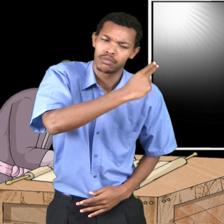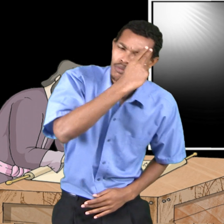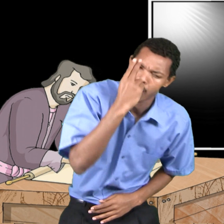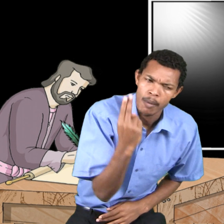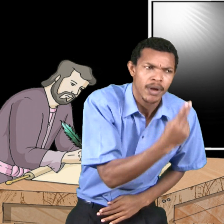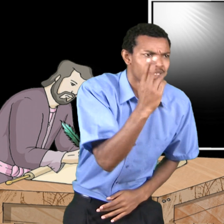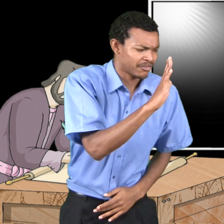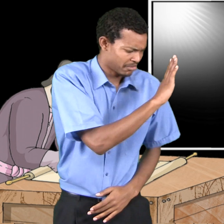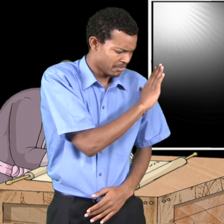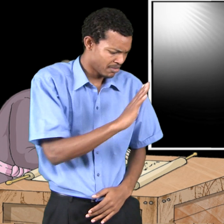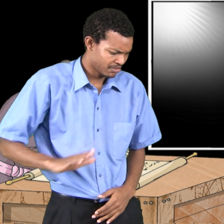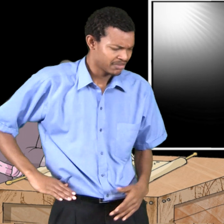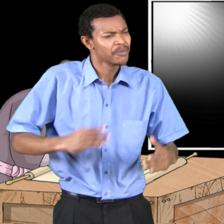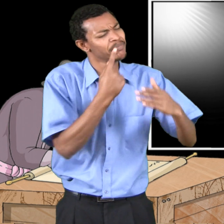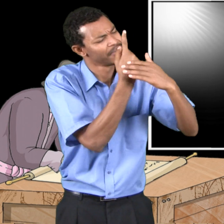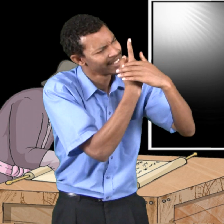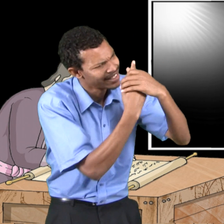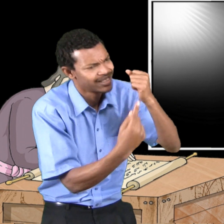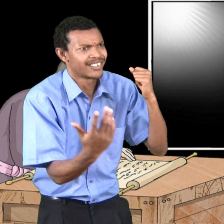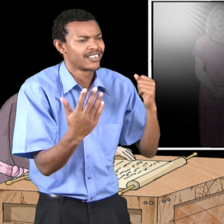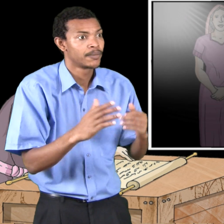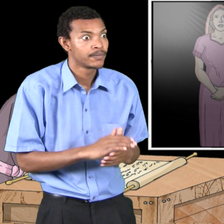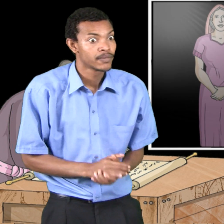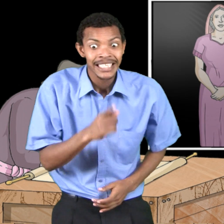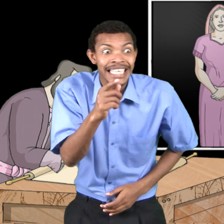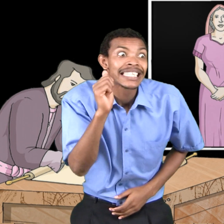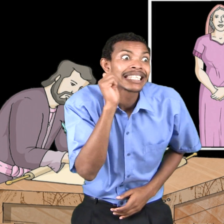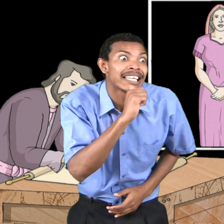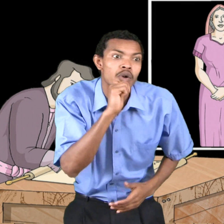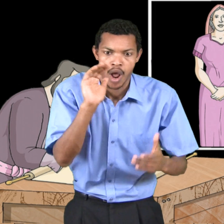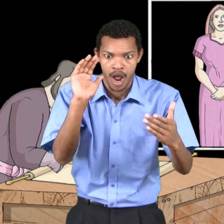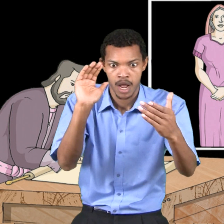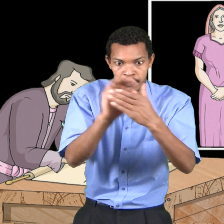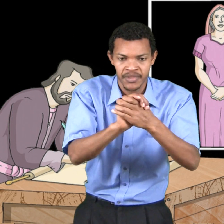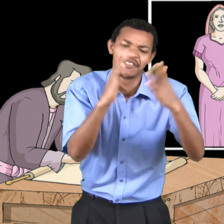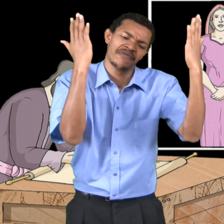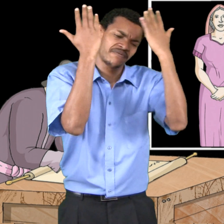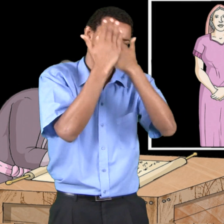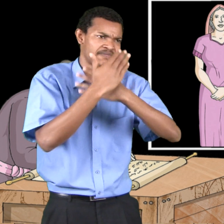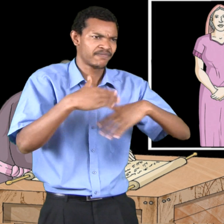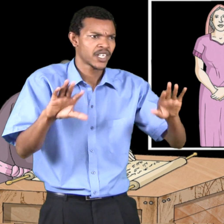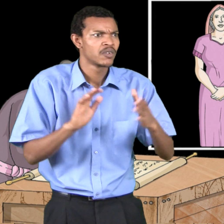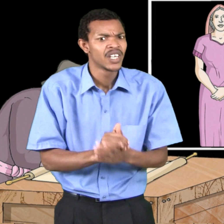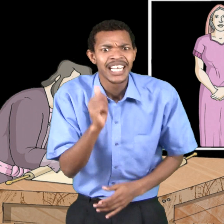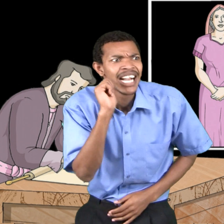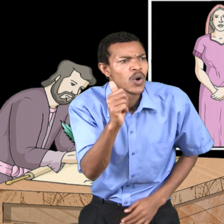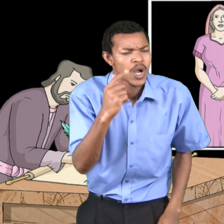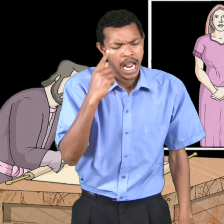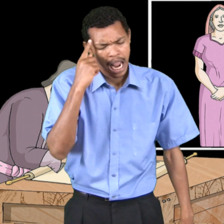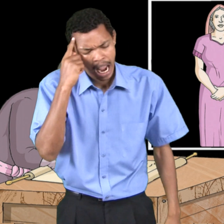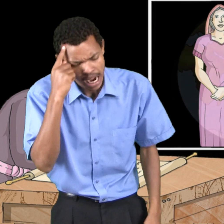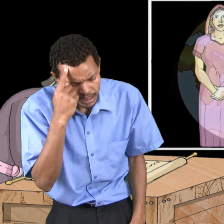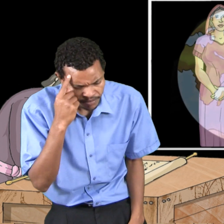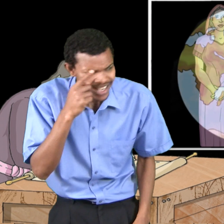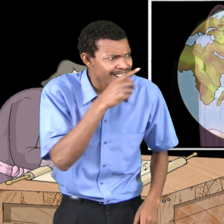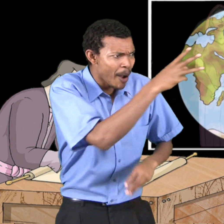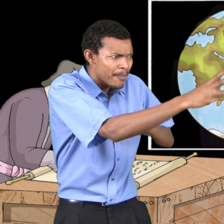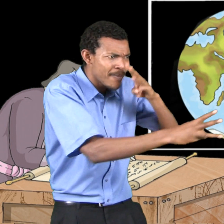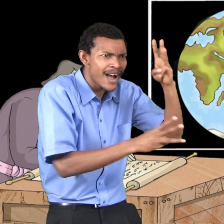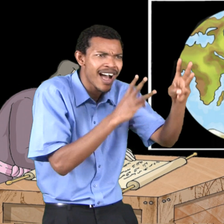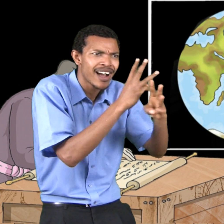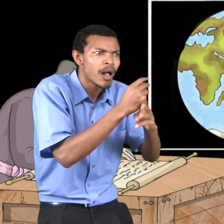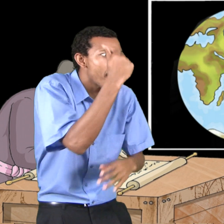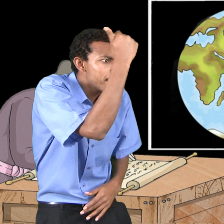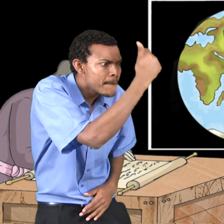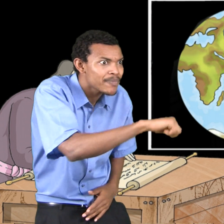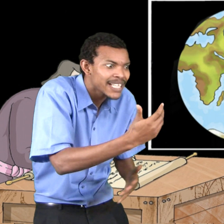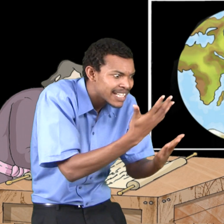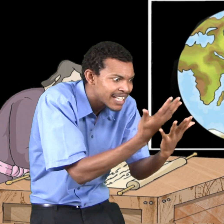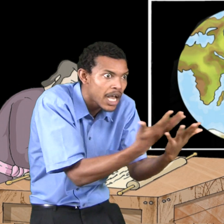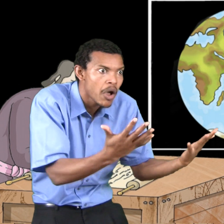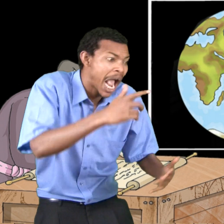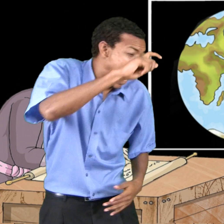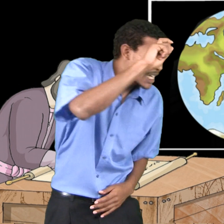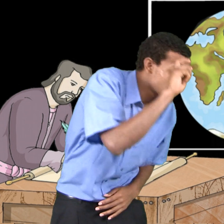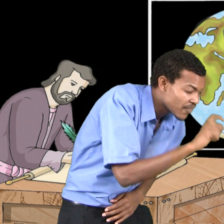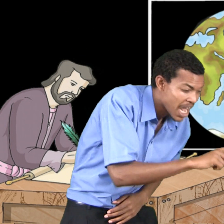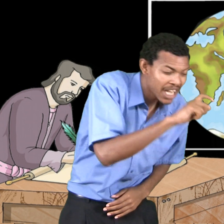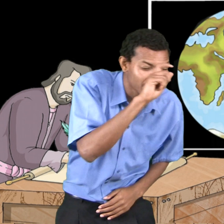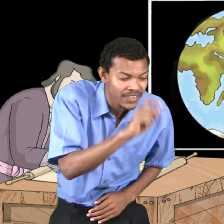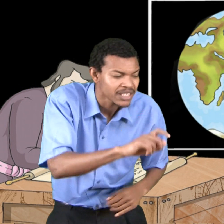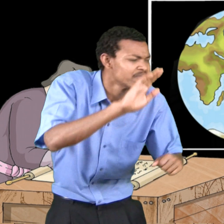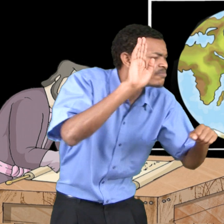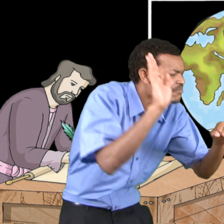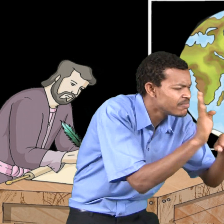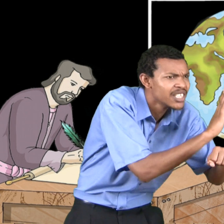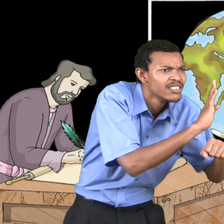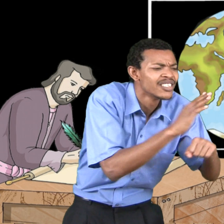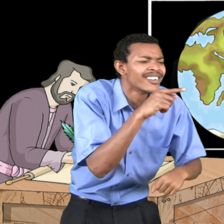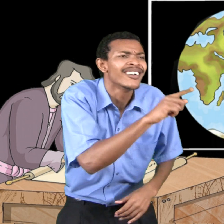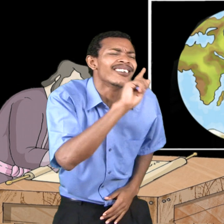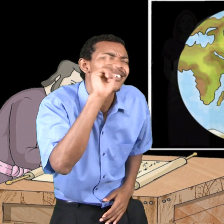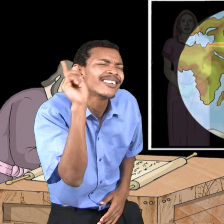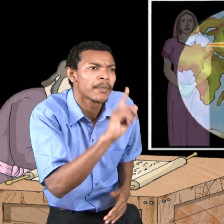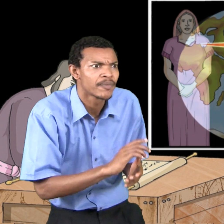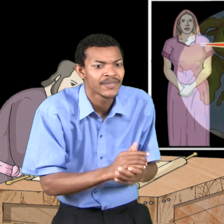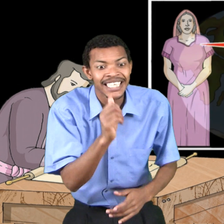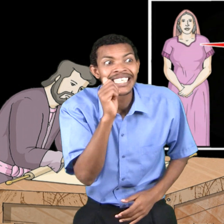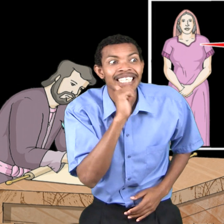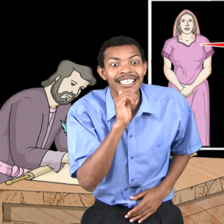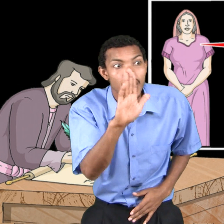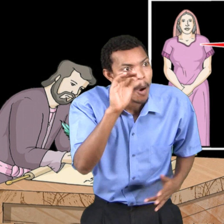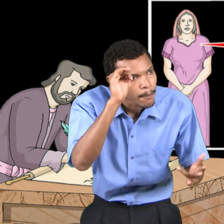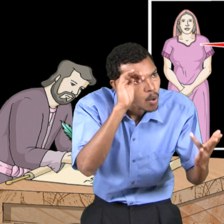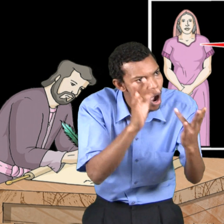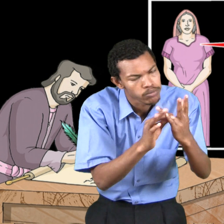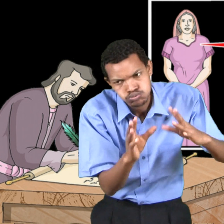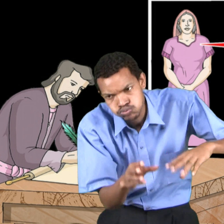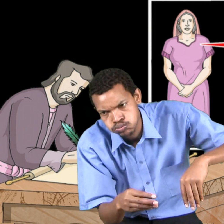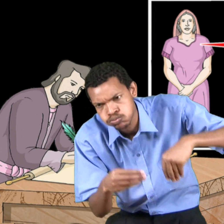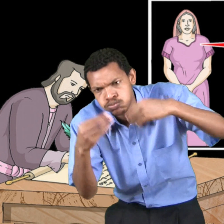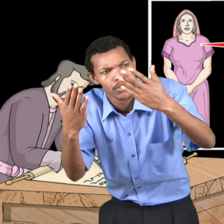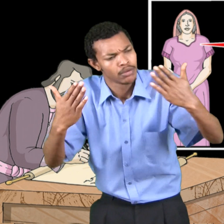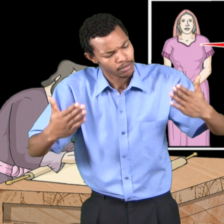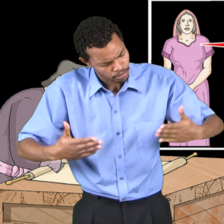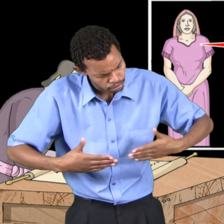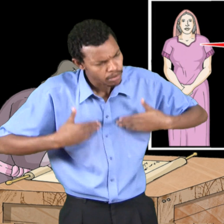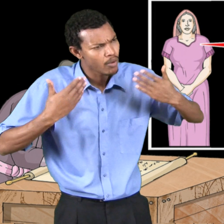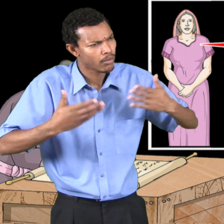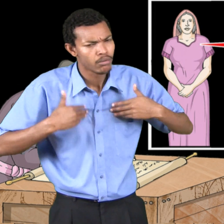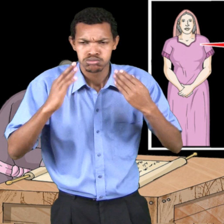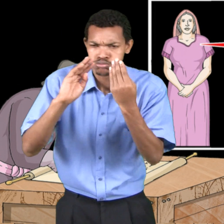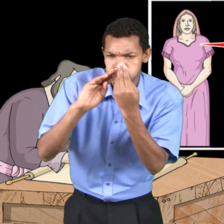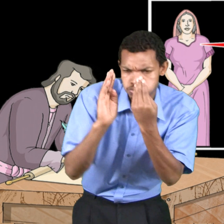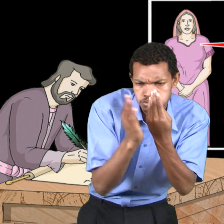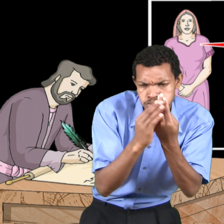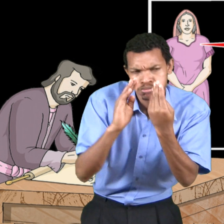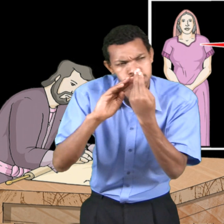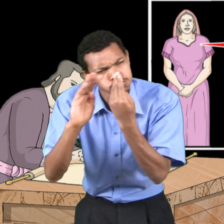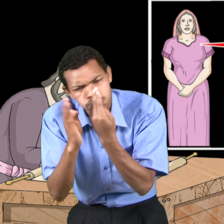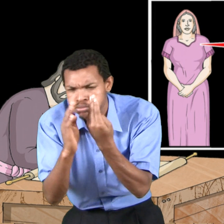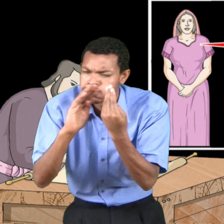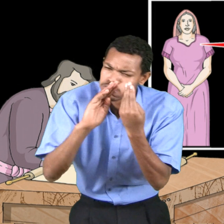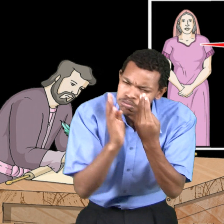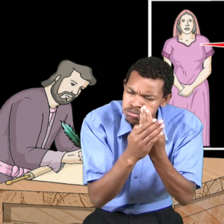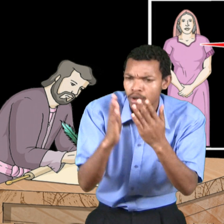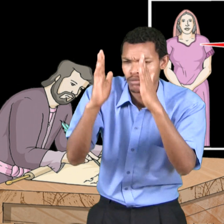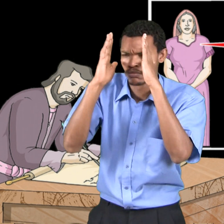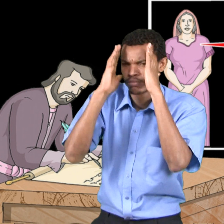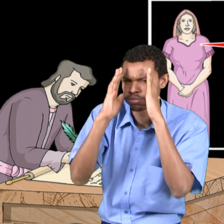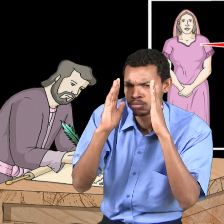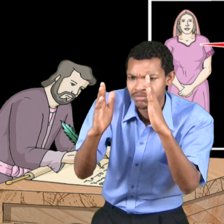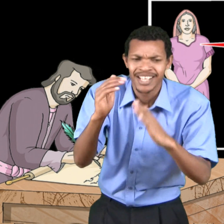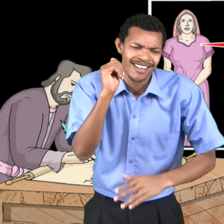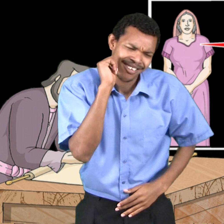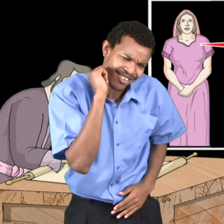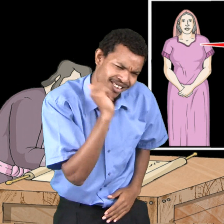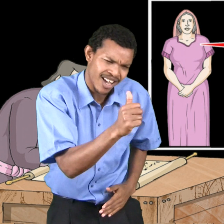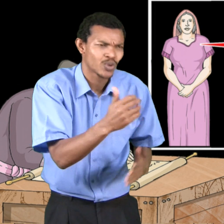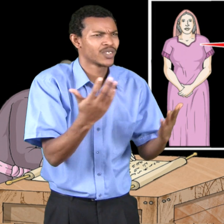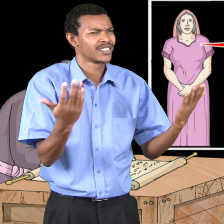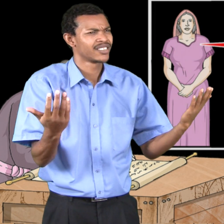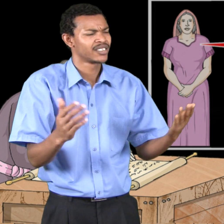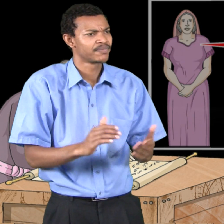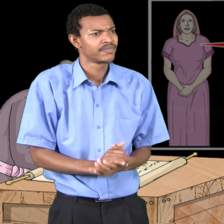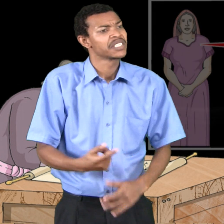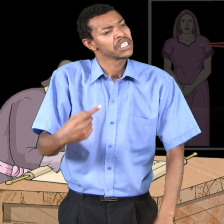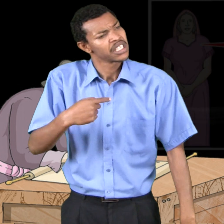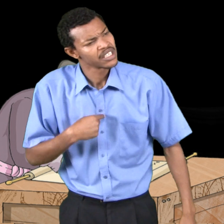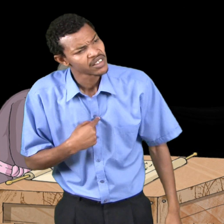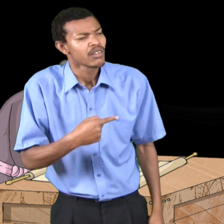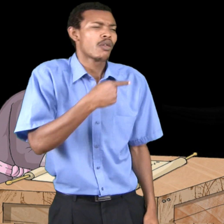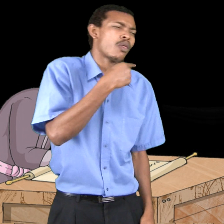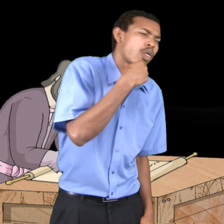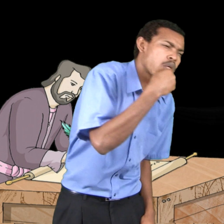But the married woman is concerned about the affairs of this world, how she can please her husband.